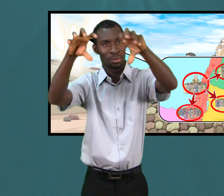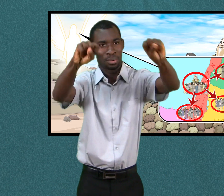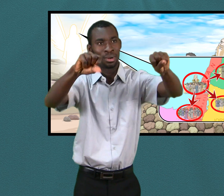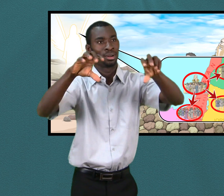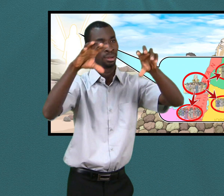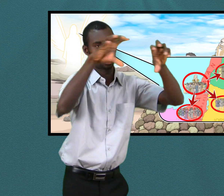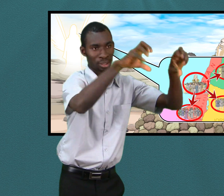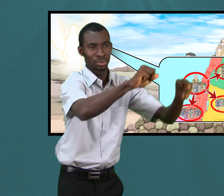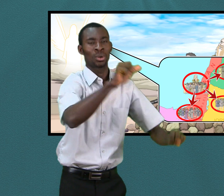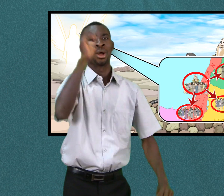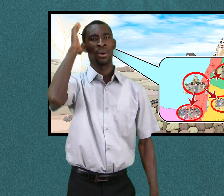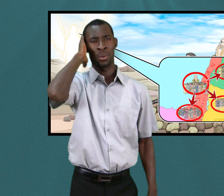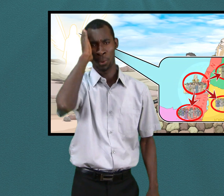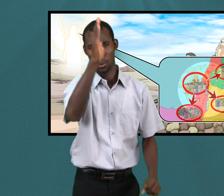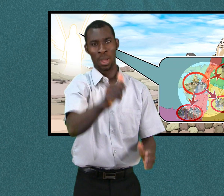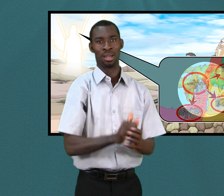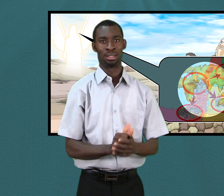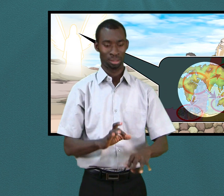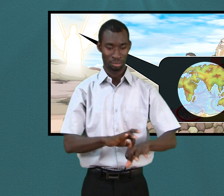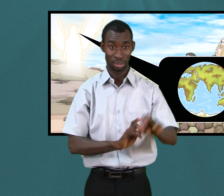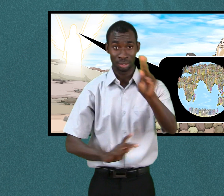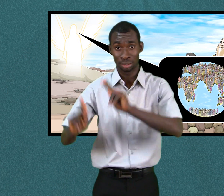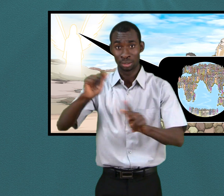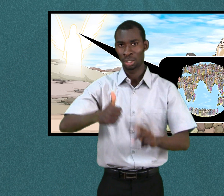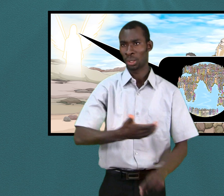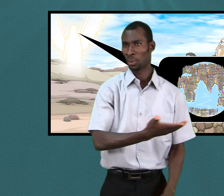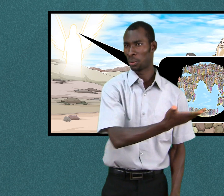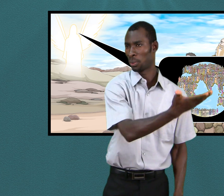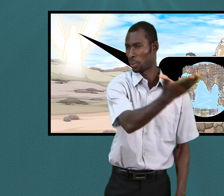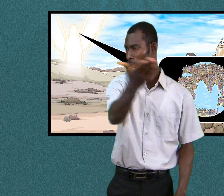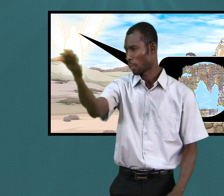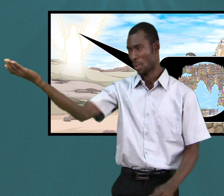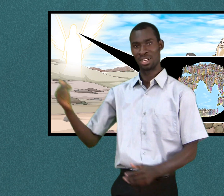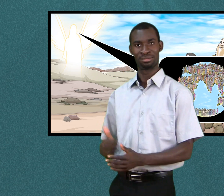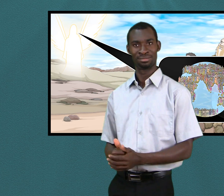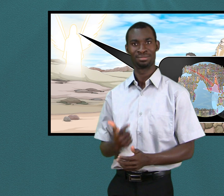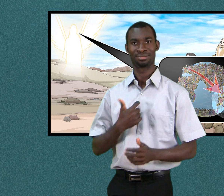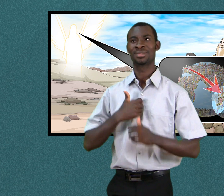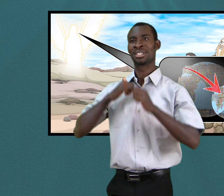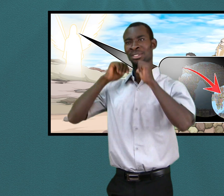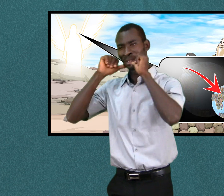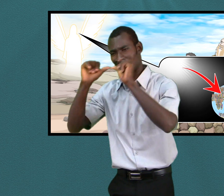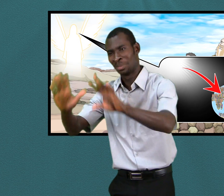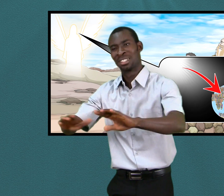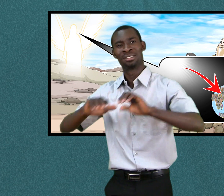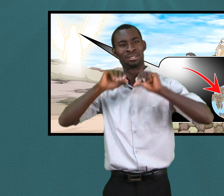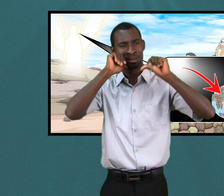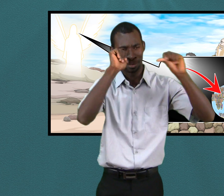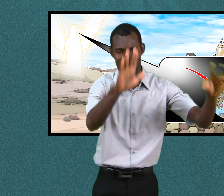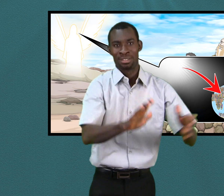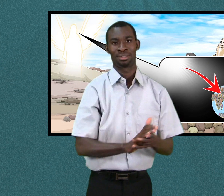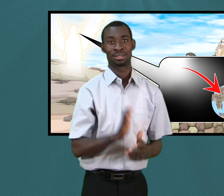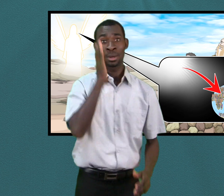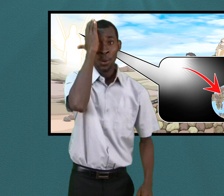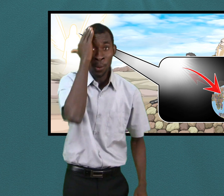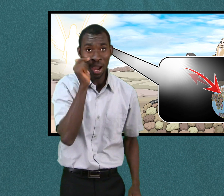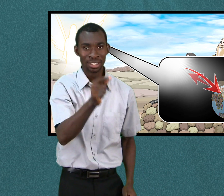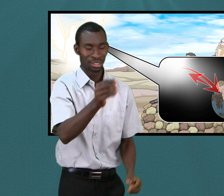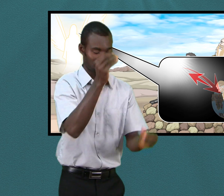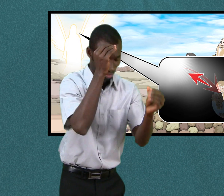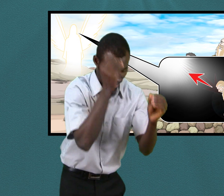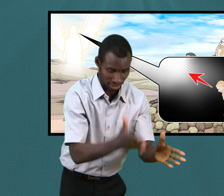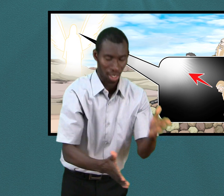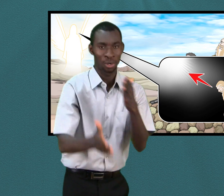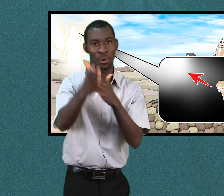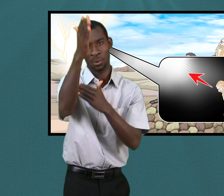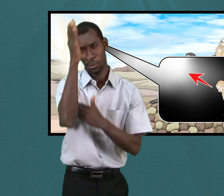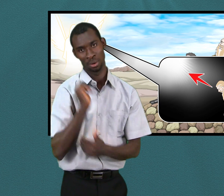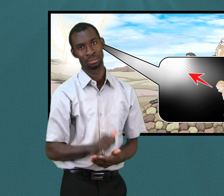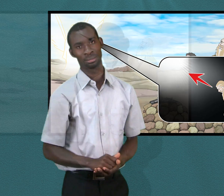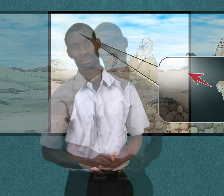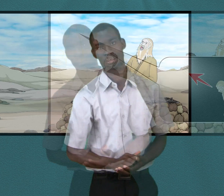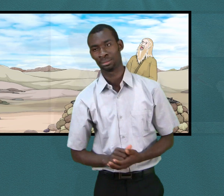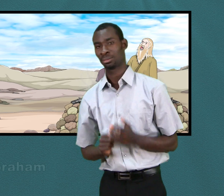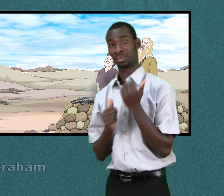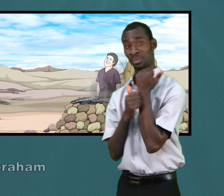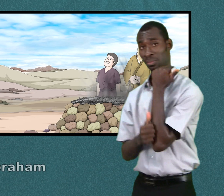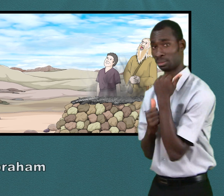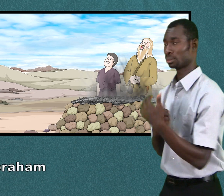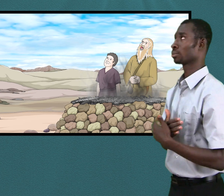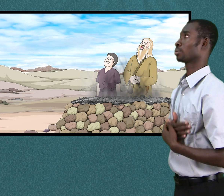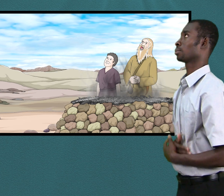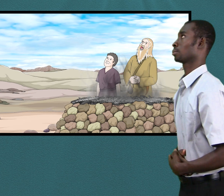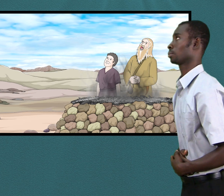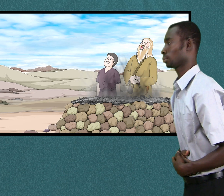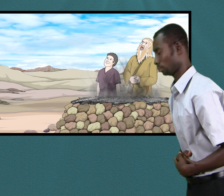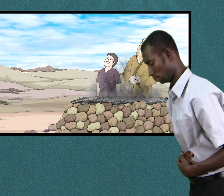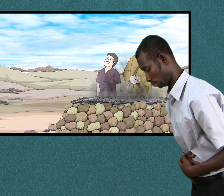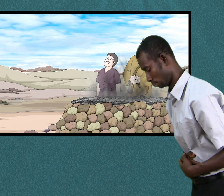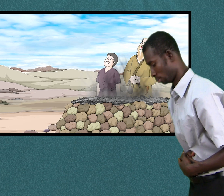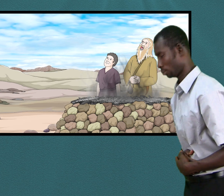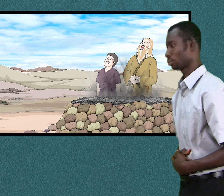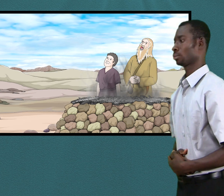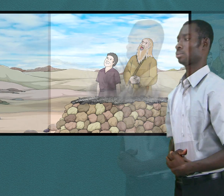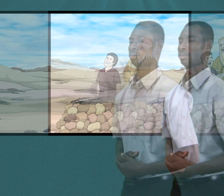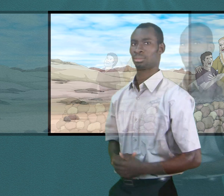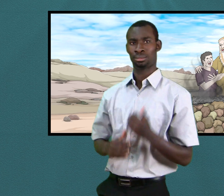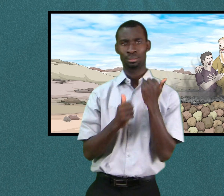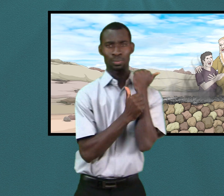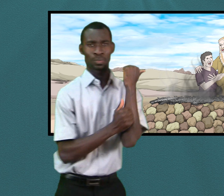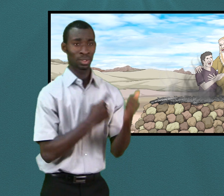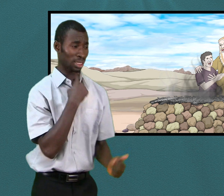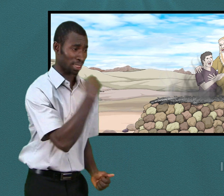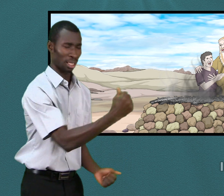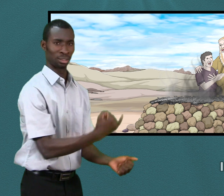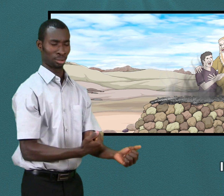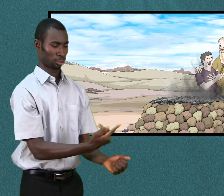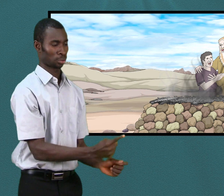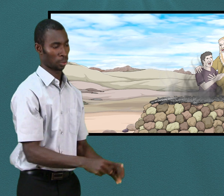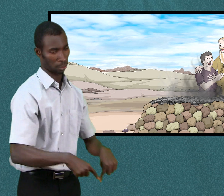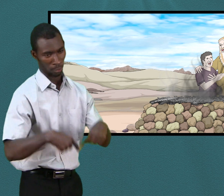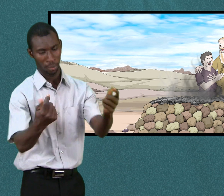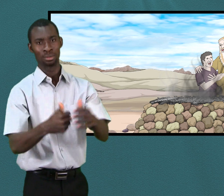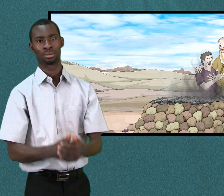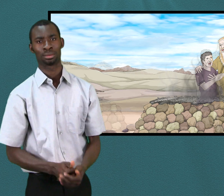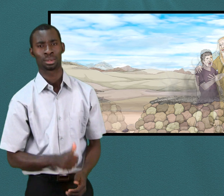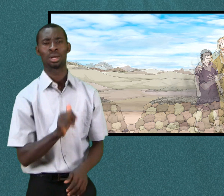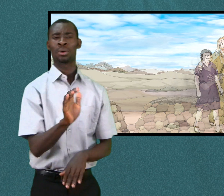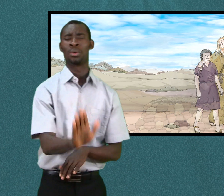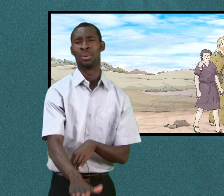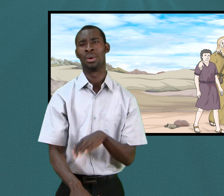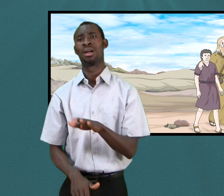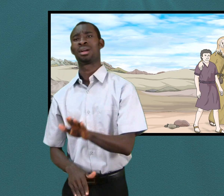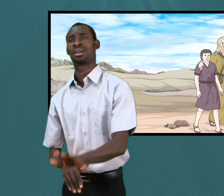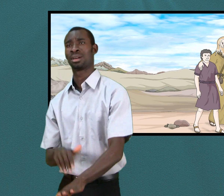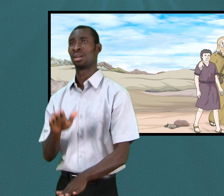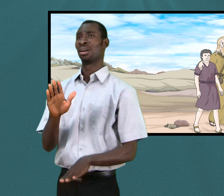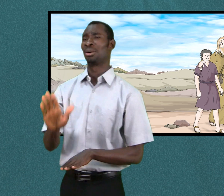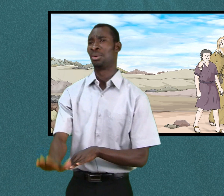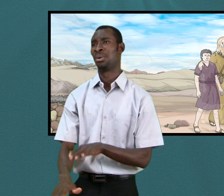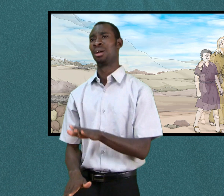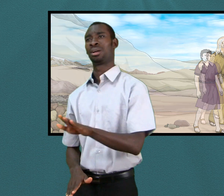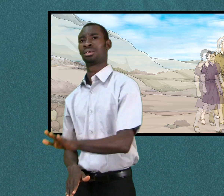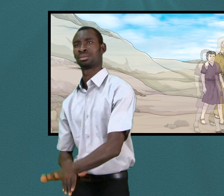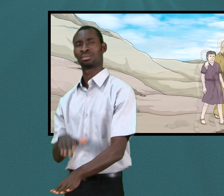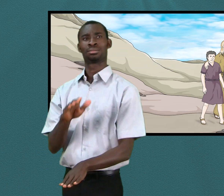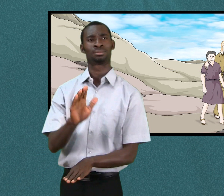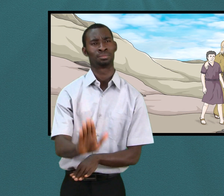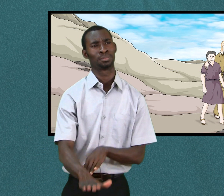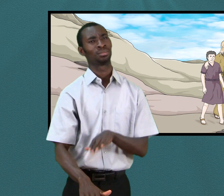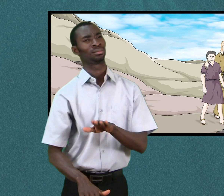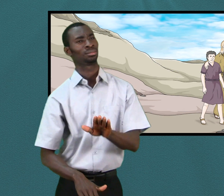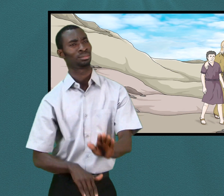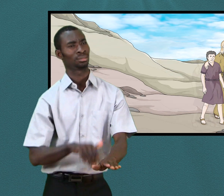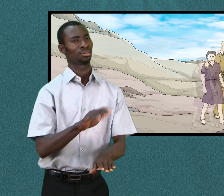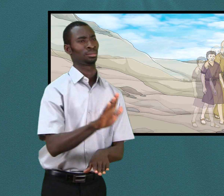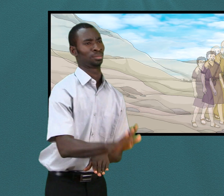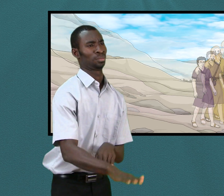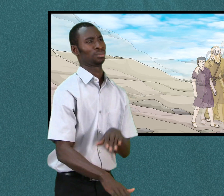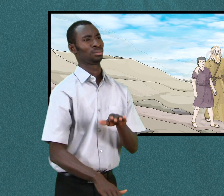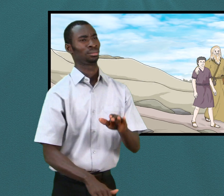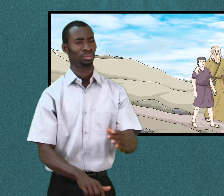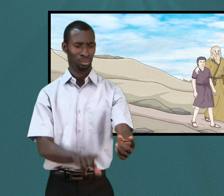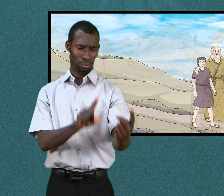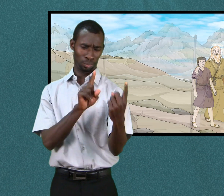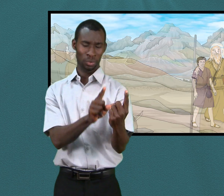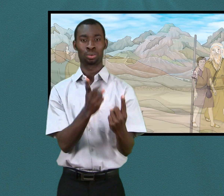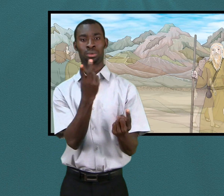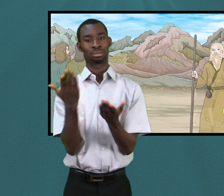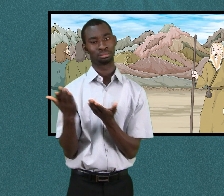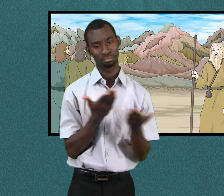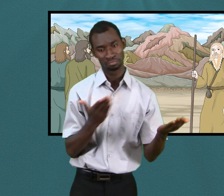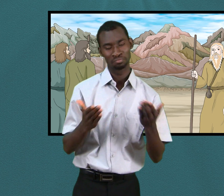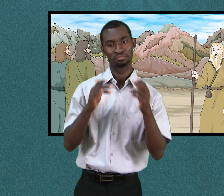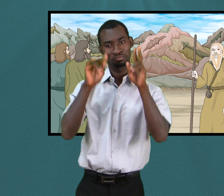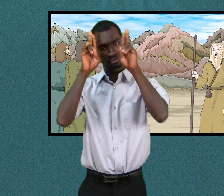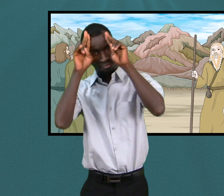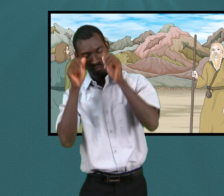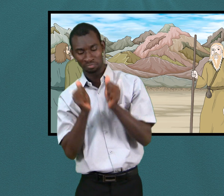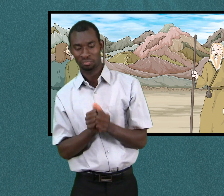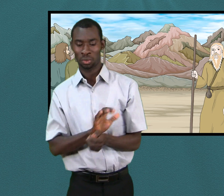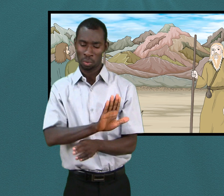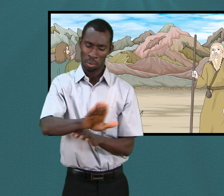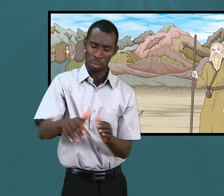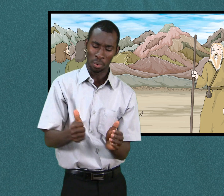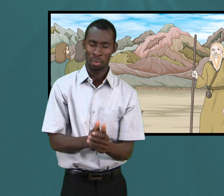And through your offspring all nations of the earth will be blessed, because you have obeyed My voice.”